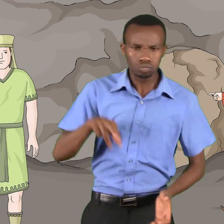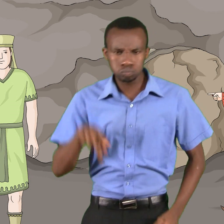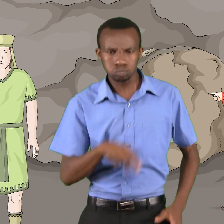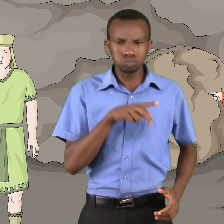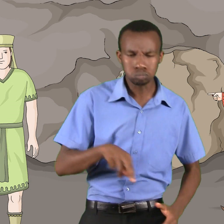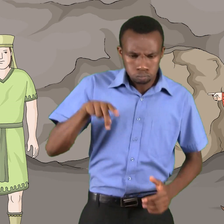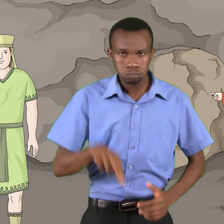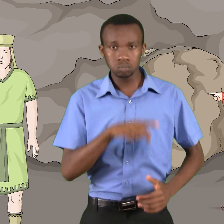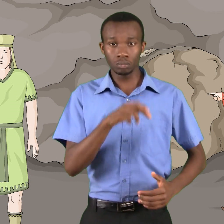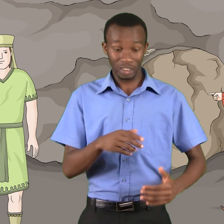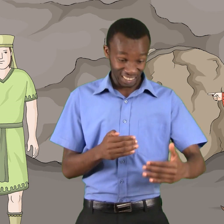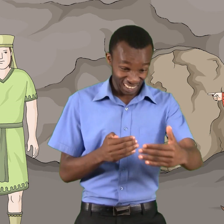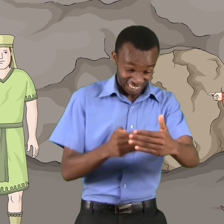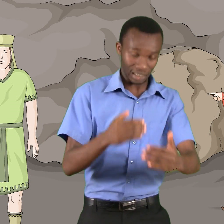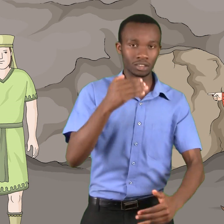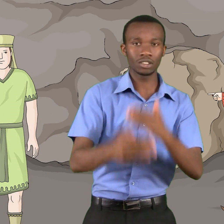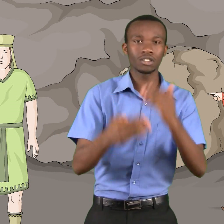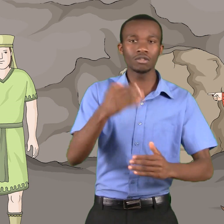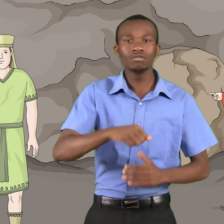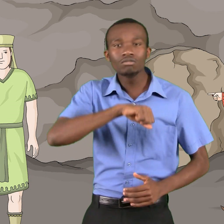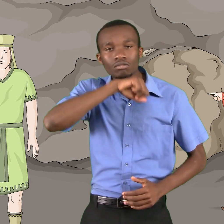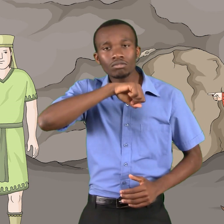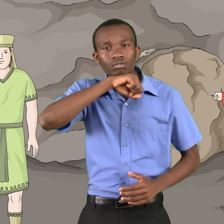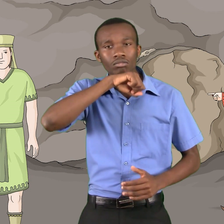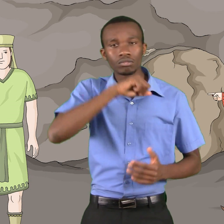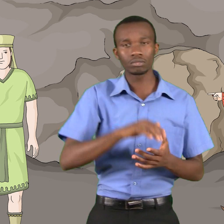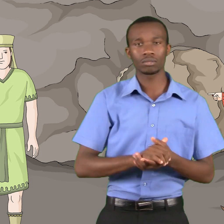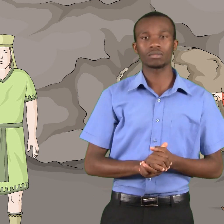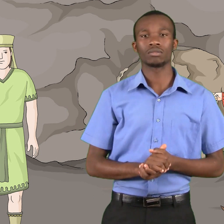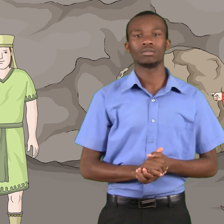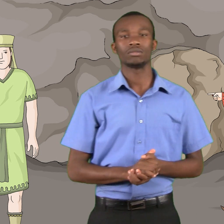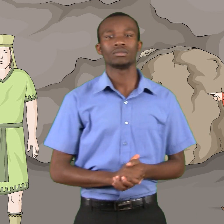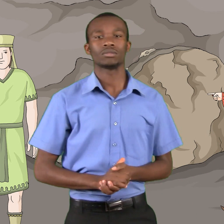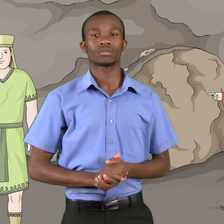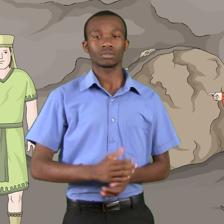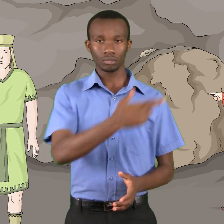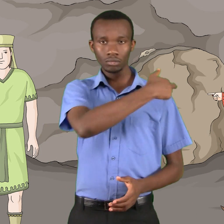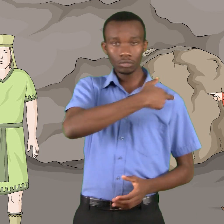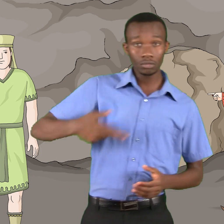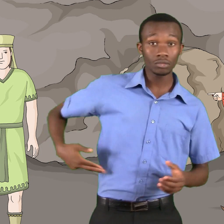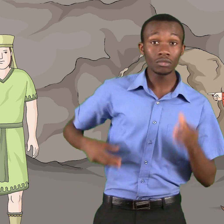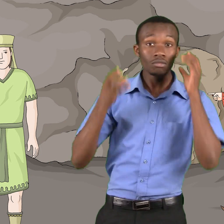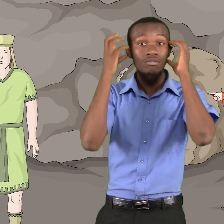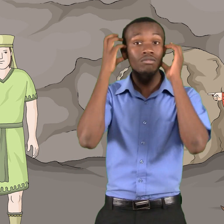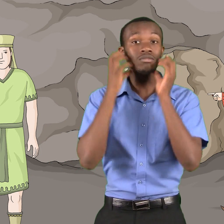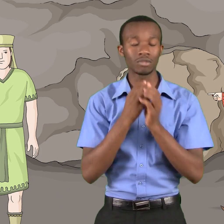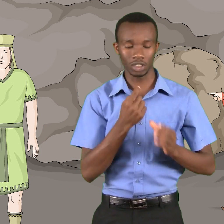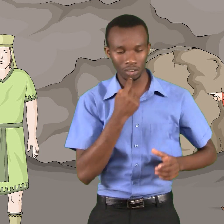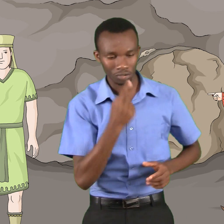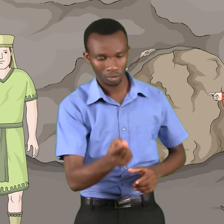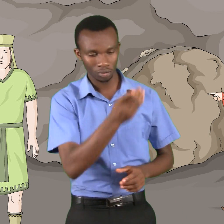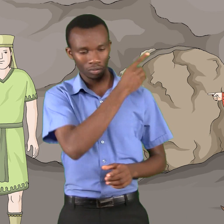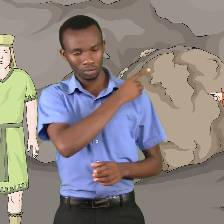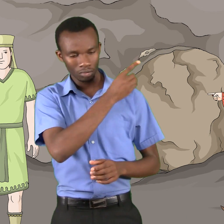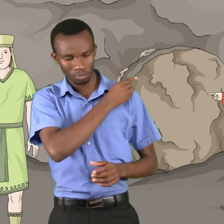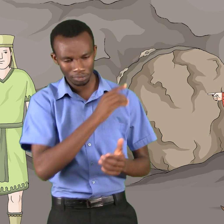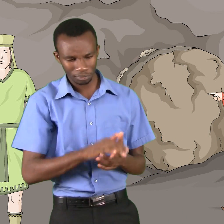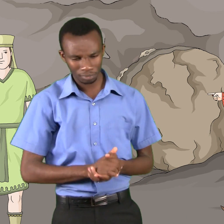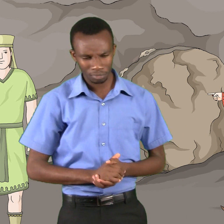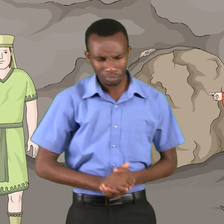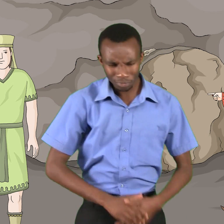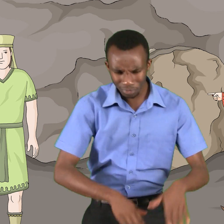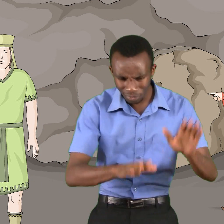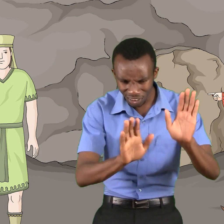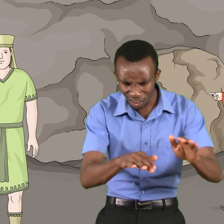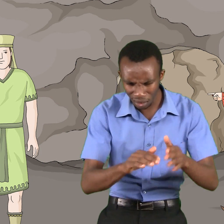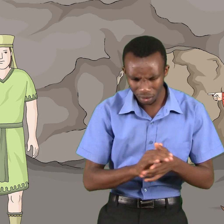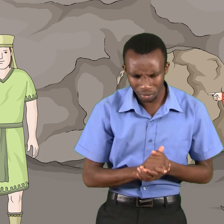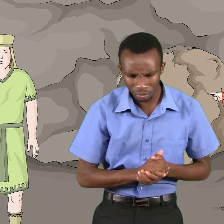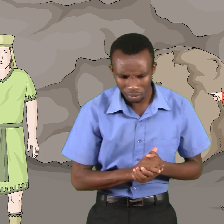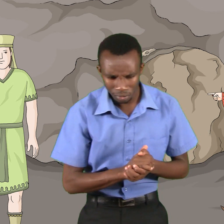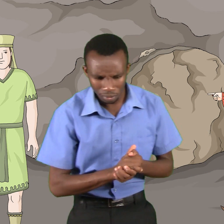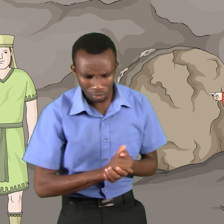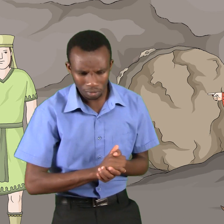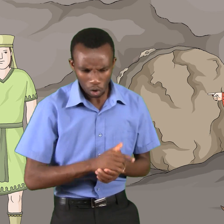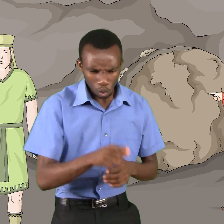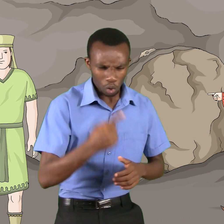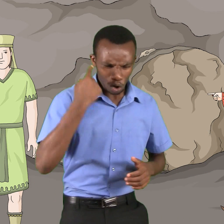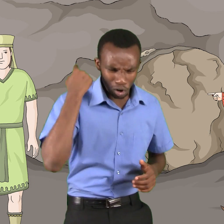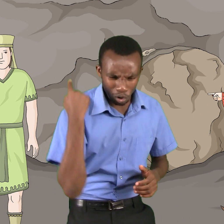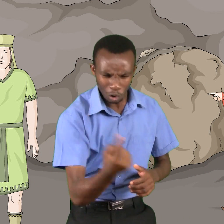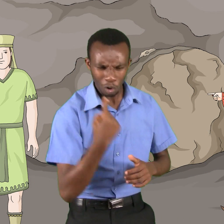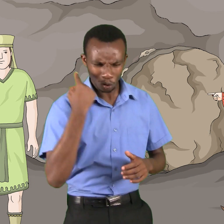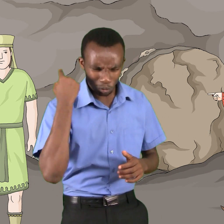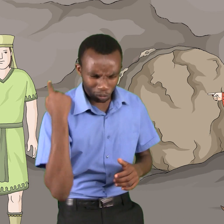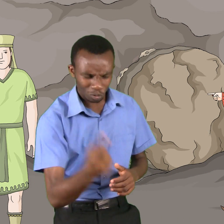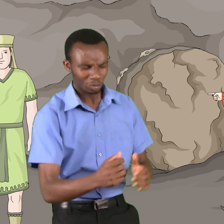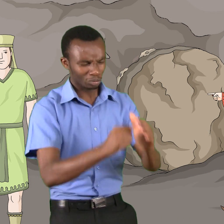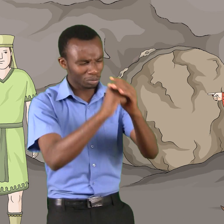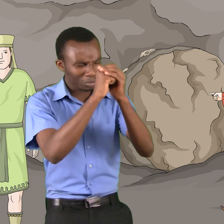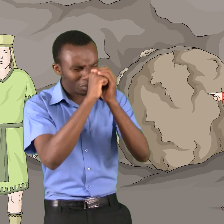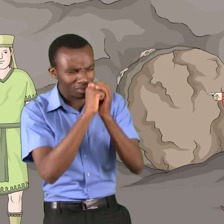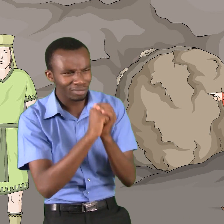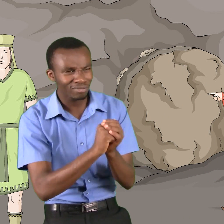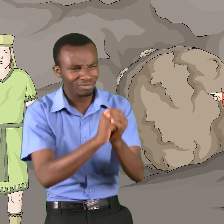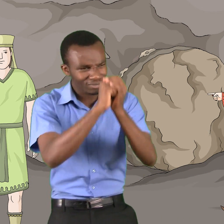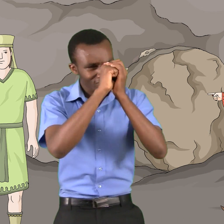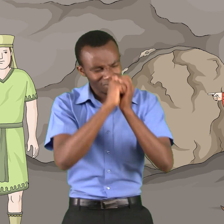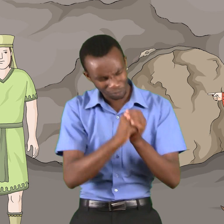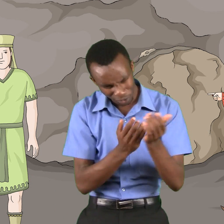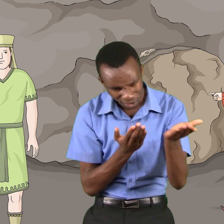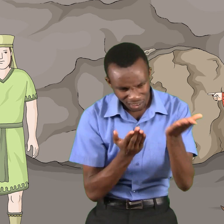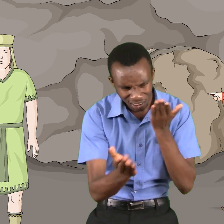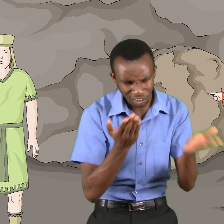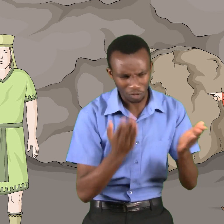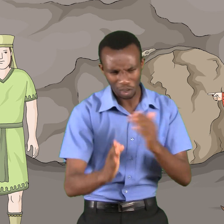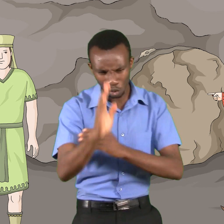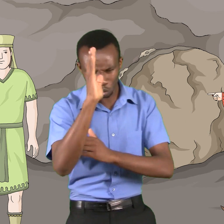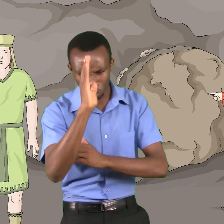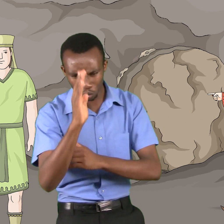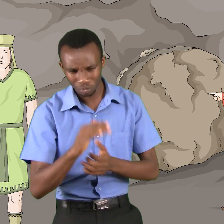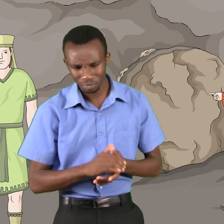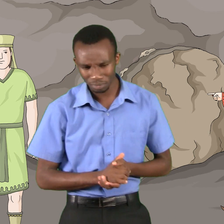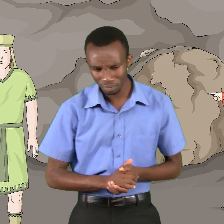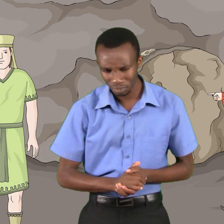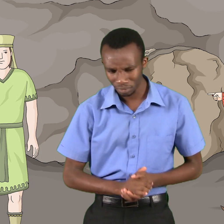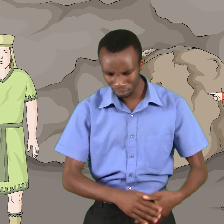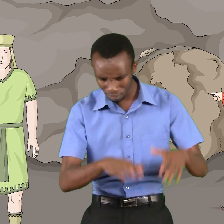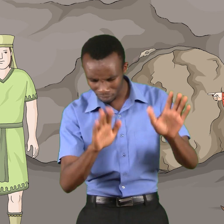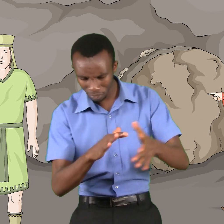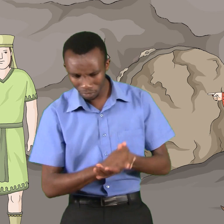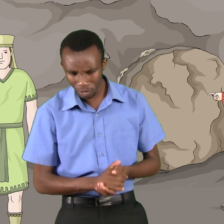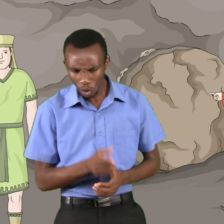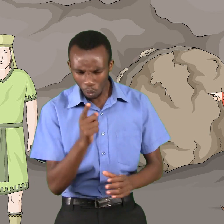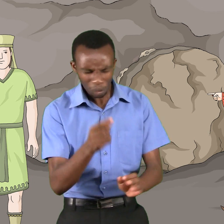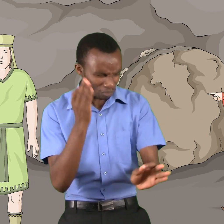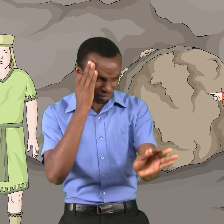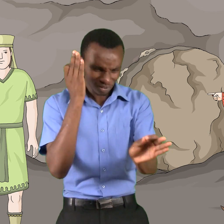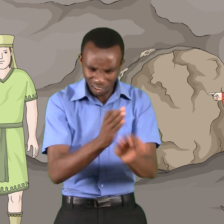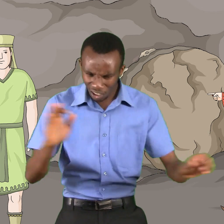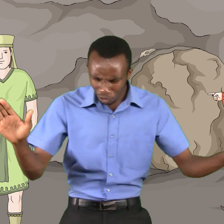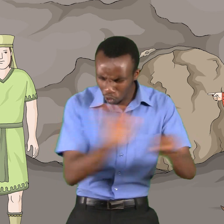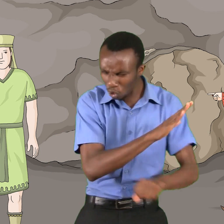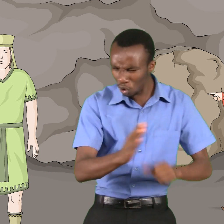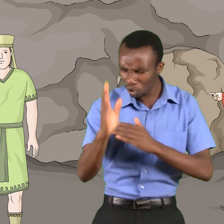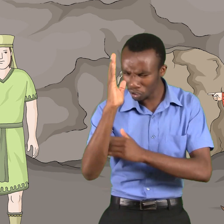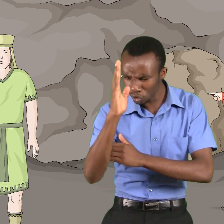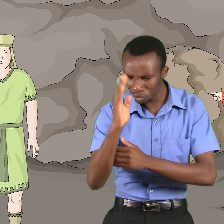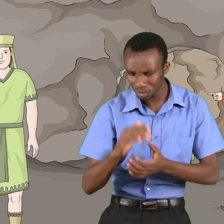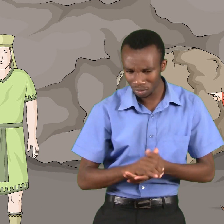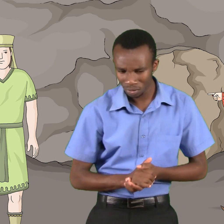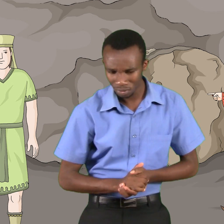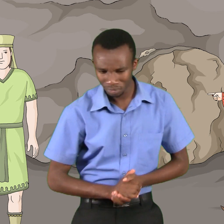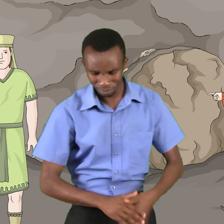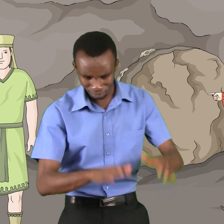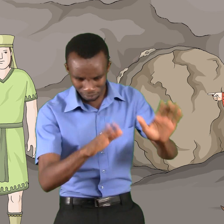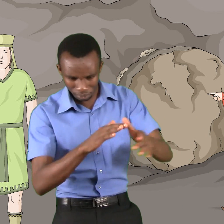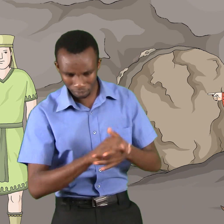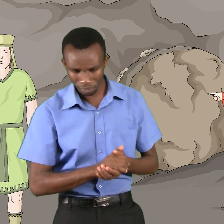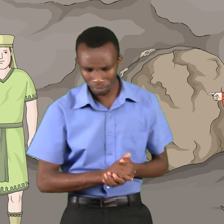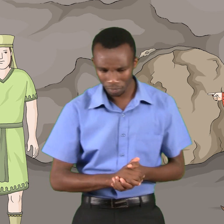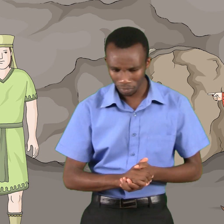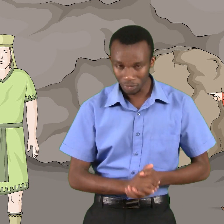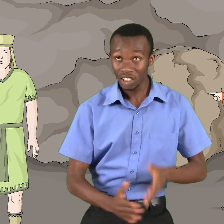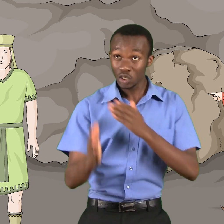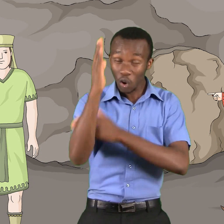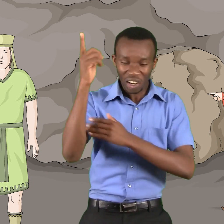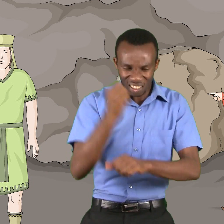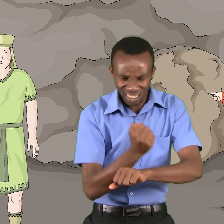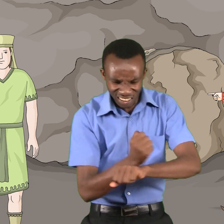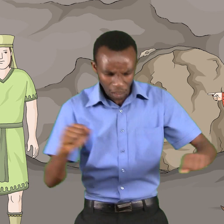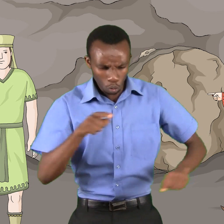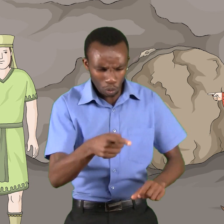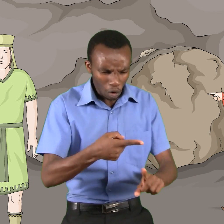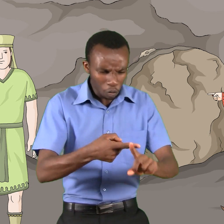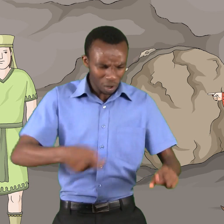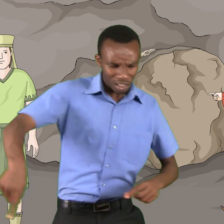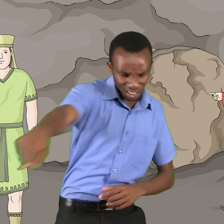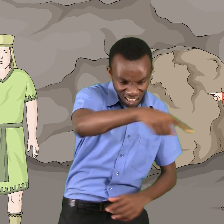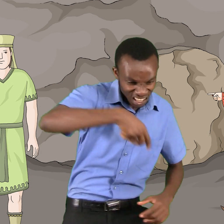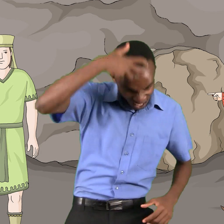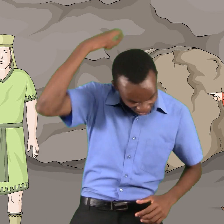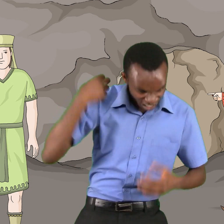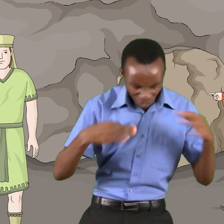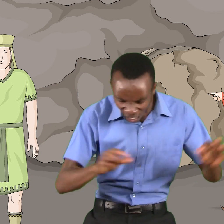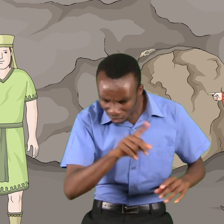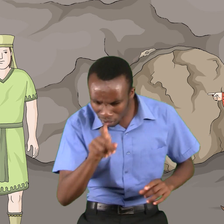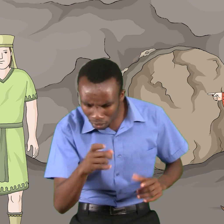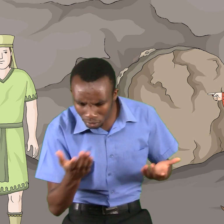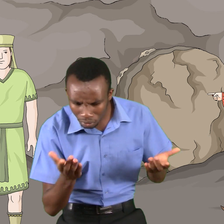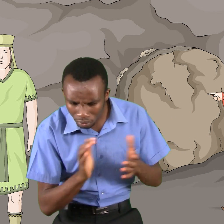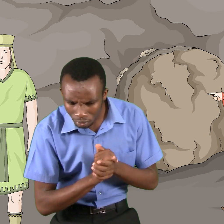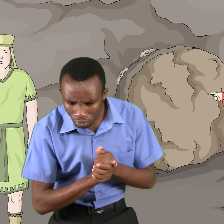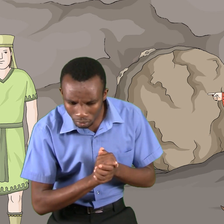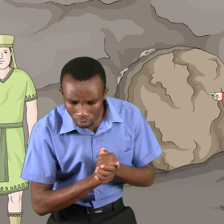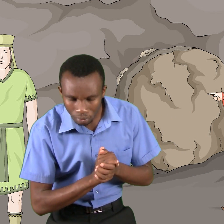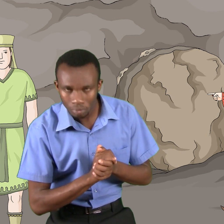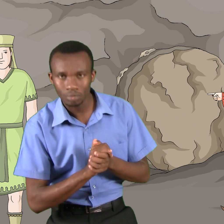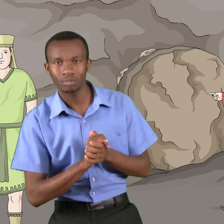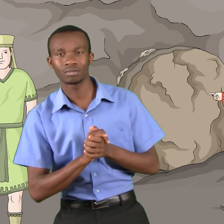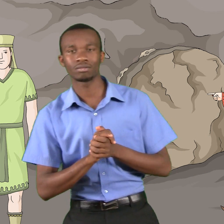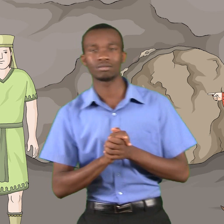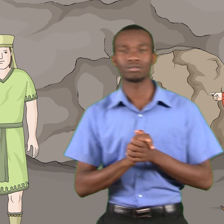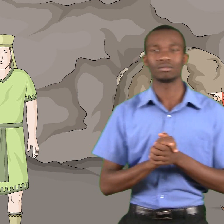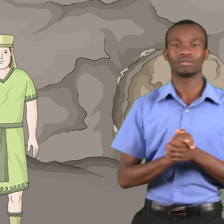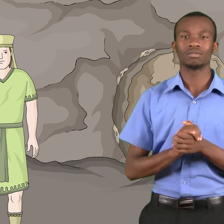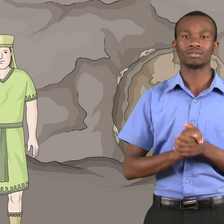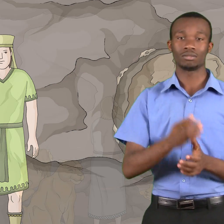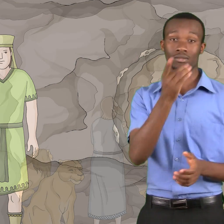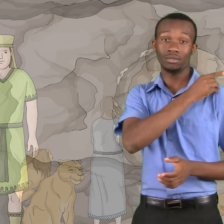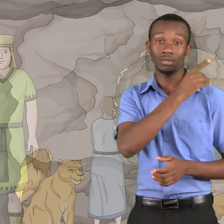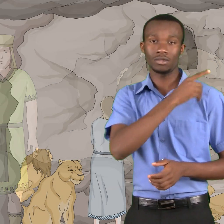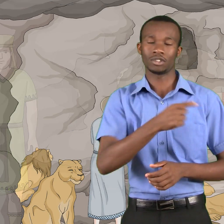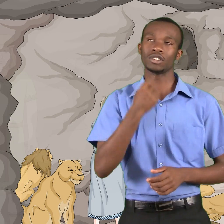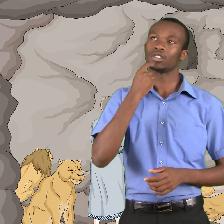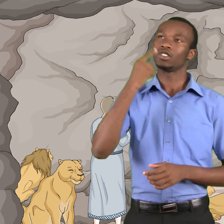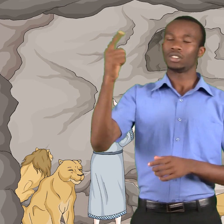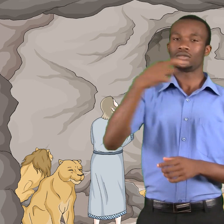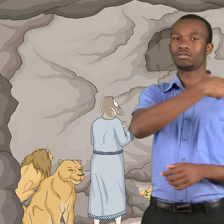When he reached the den, he cried out in a voice of anguish, “O Daniel, servant of the living God, has your God, whom you serve continually, been able to deliver you from the lions?”